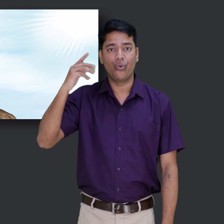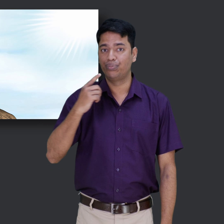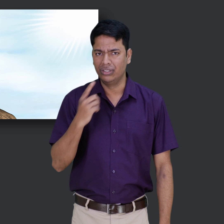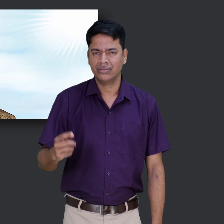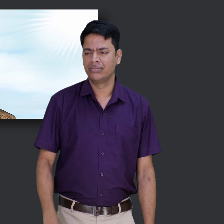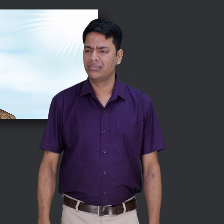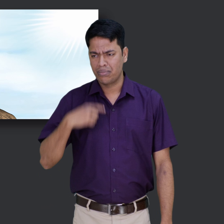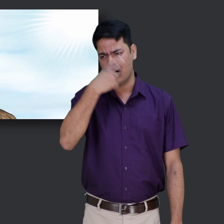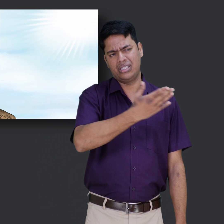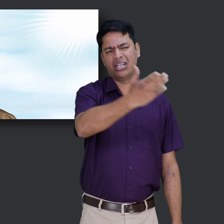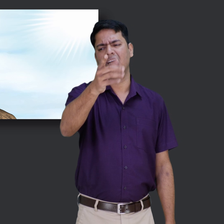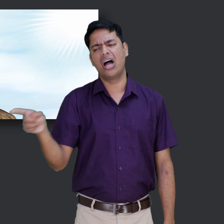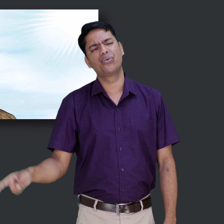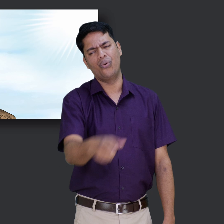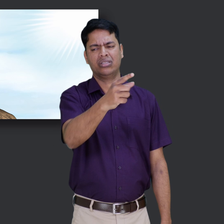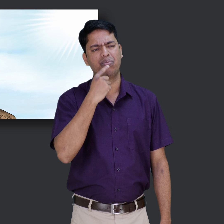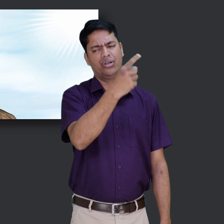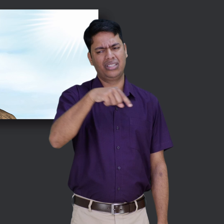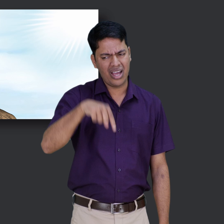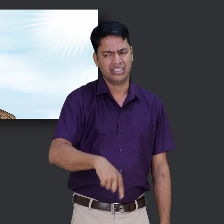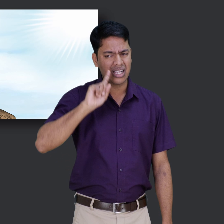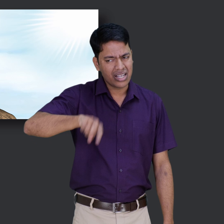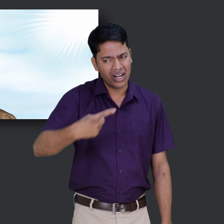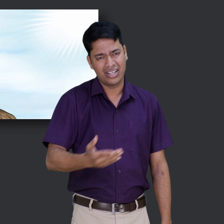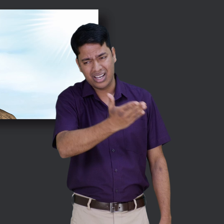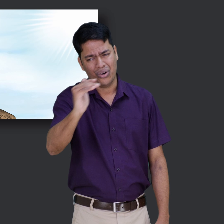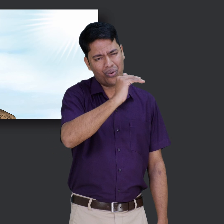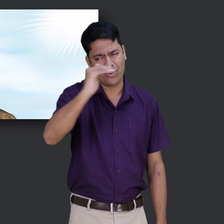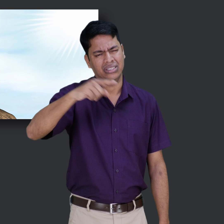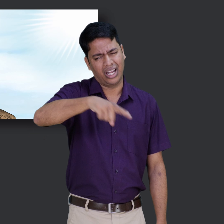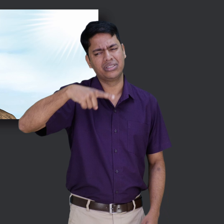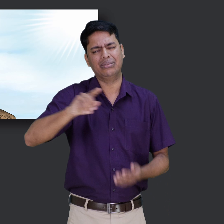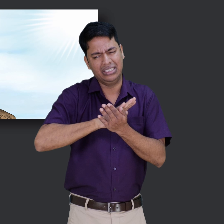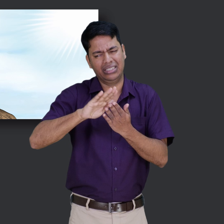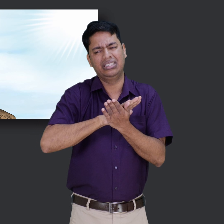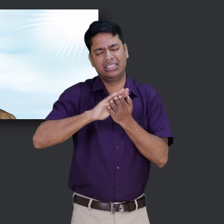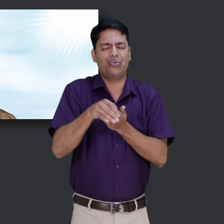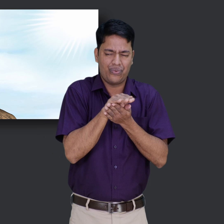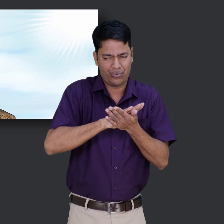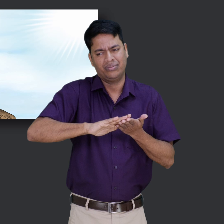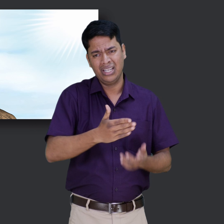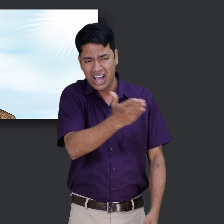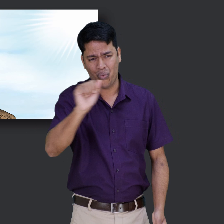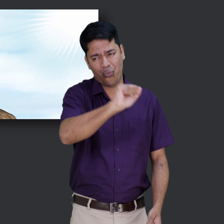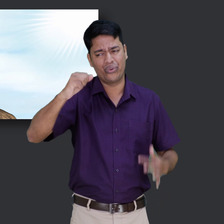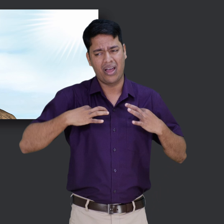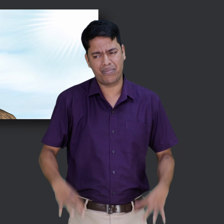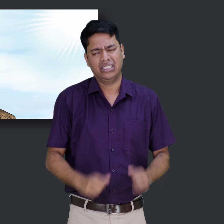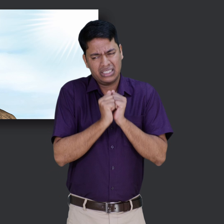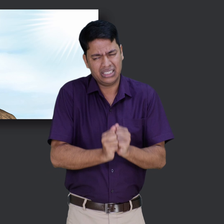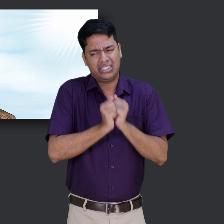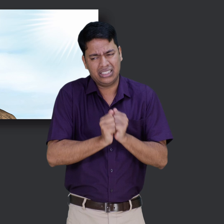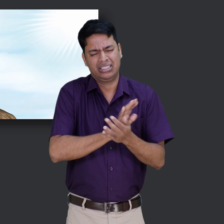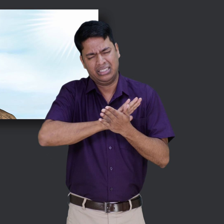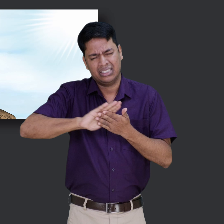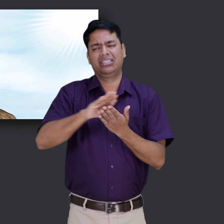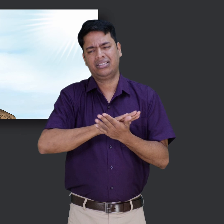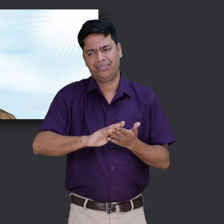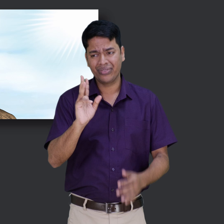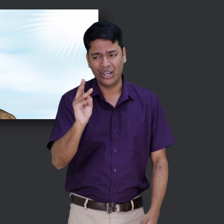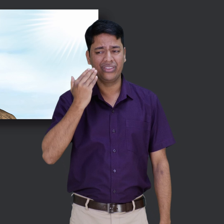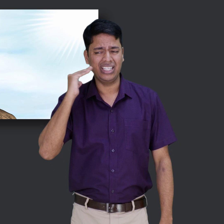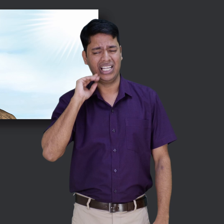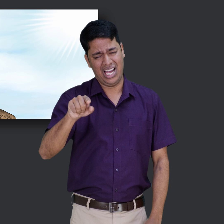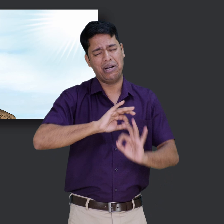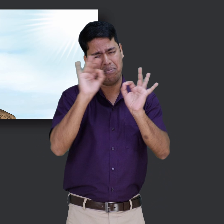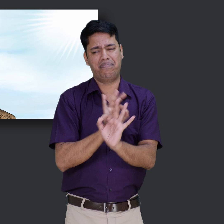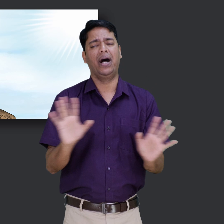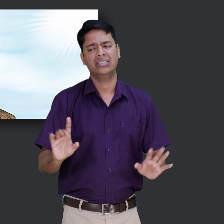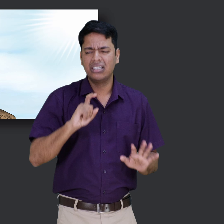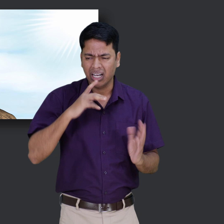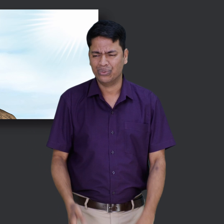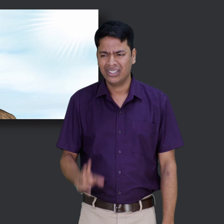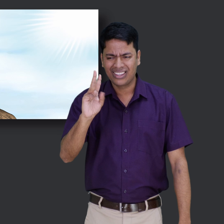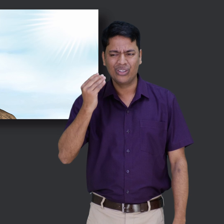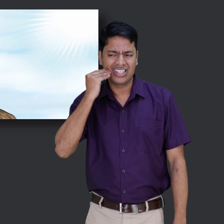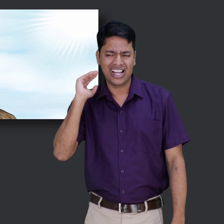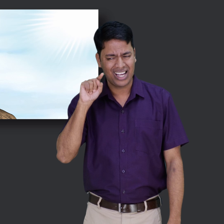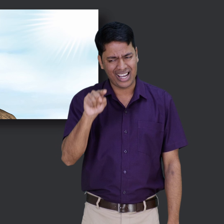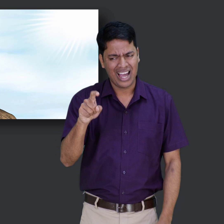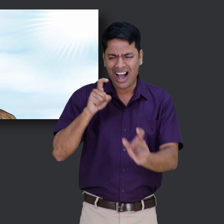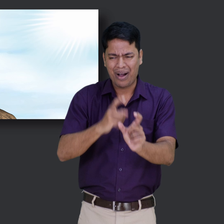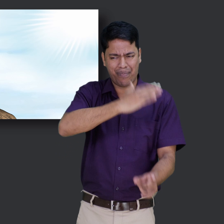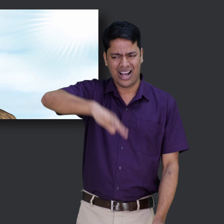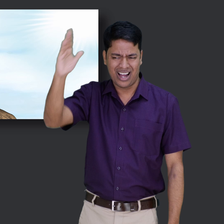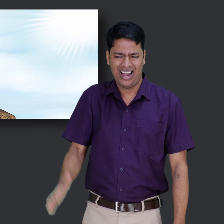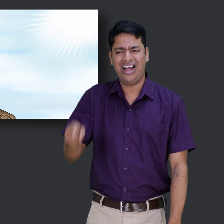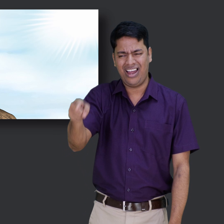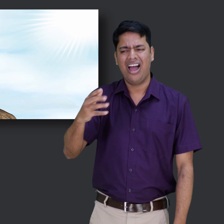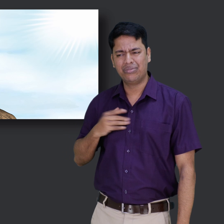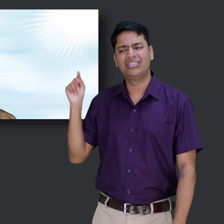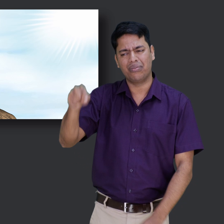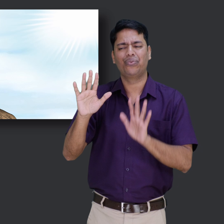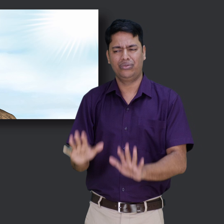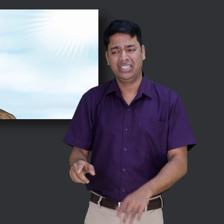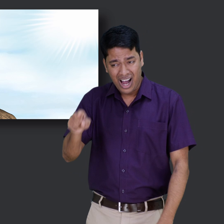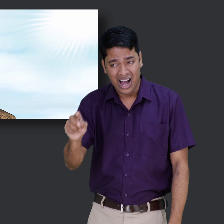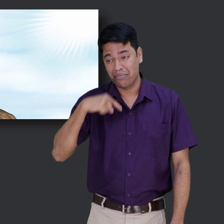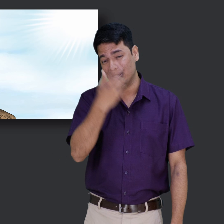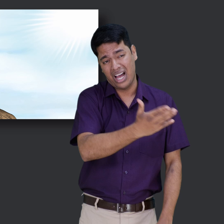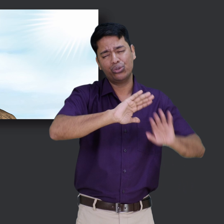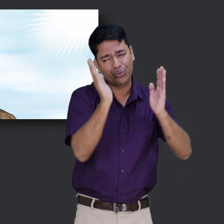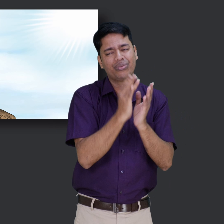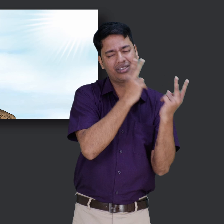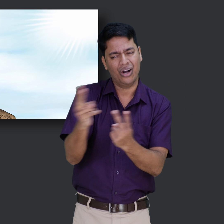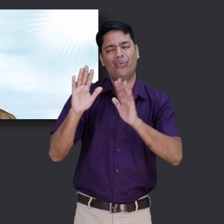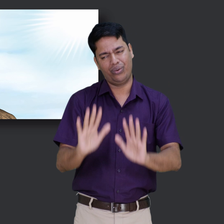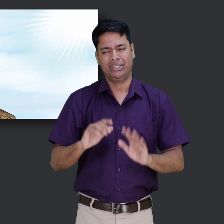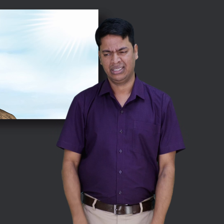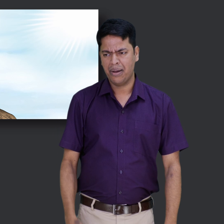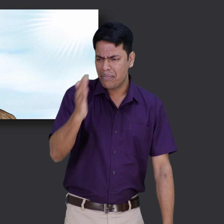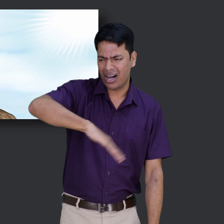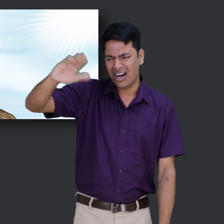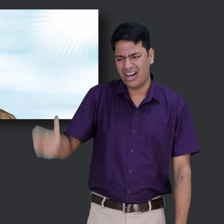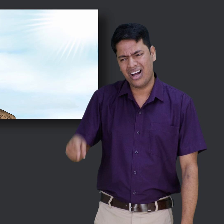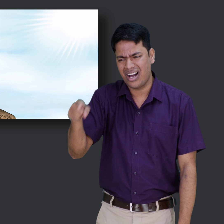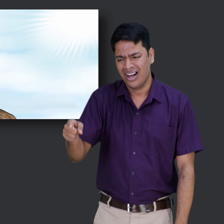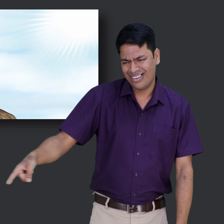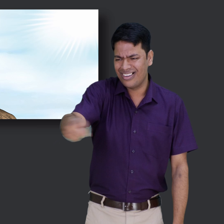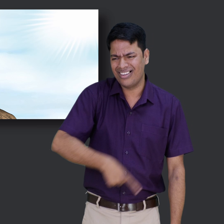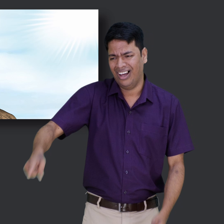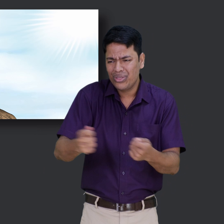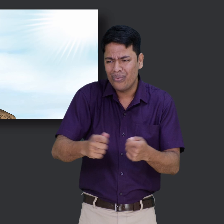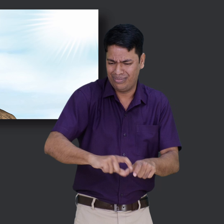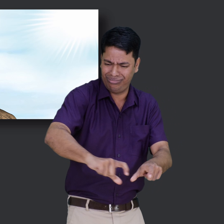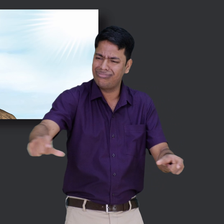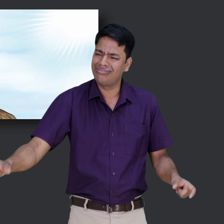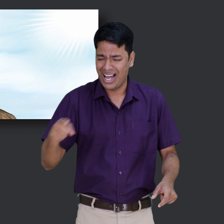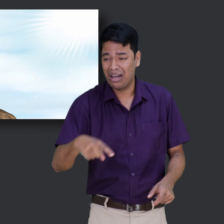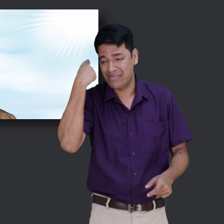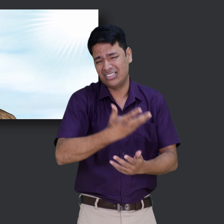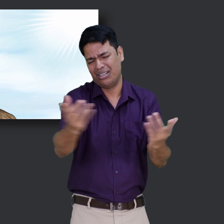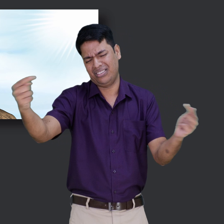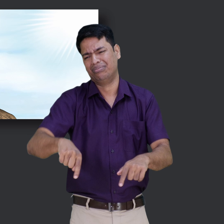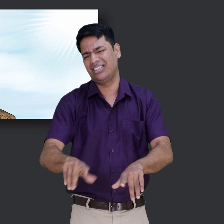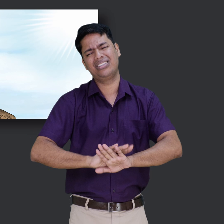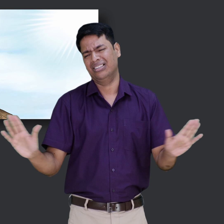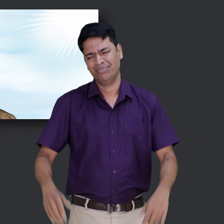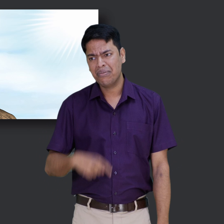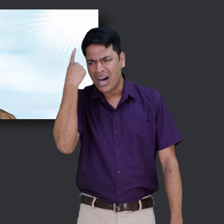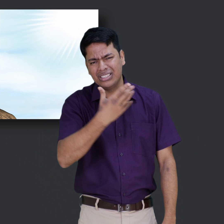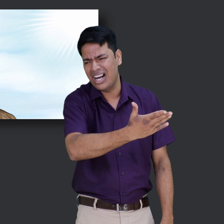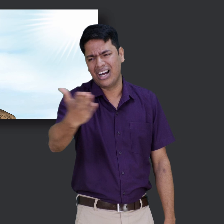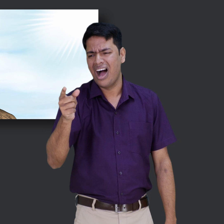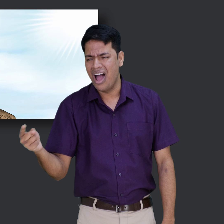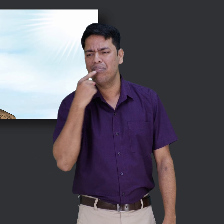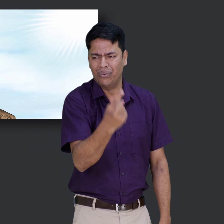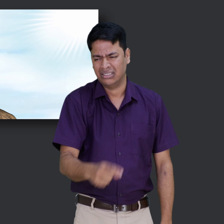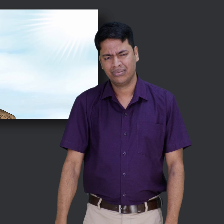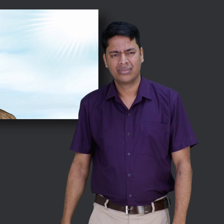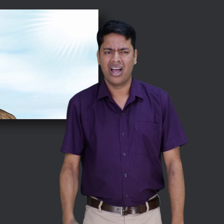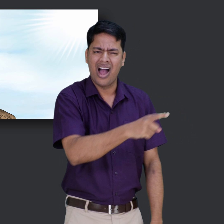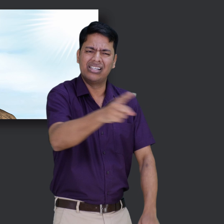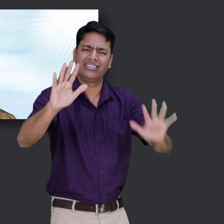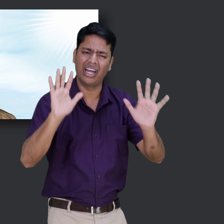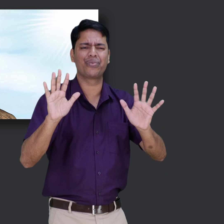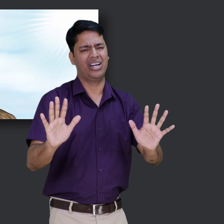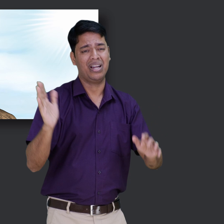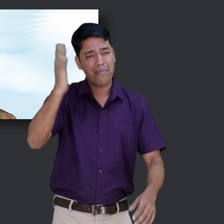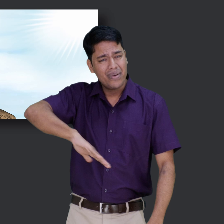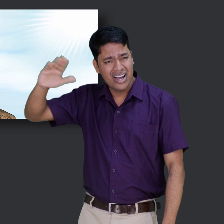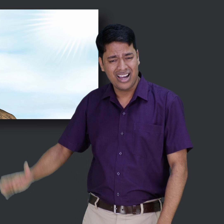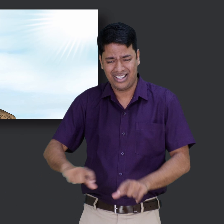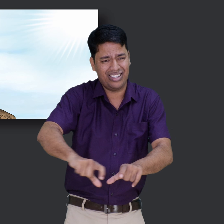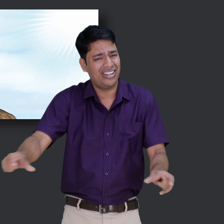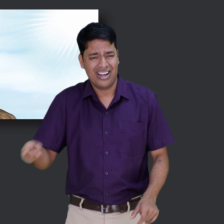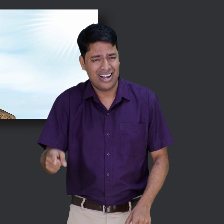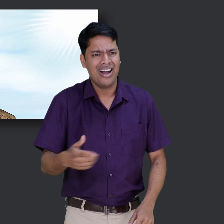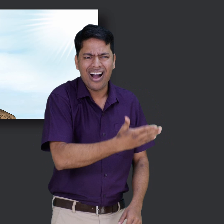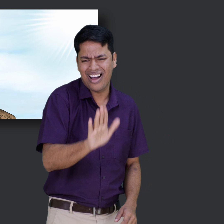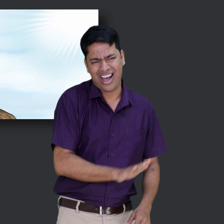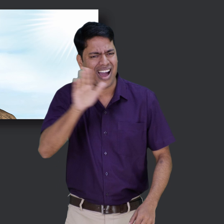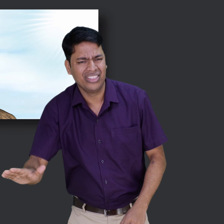Then the LORD said to Moses, “Go to the people and consecrate them today and tomorrow. They must wash their clothes and be prepared by the third day, for on the third day the LORD will come down on Mount Sinai in the sight of all the people.